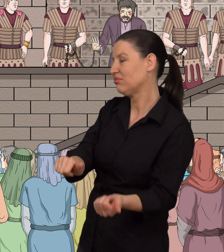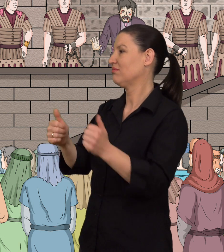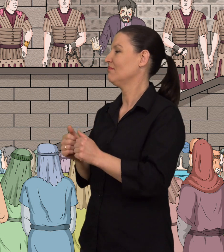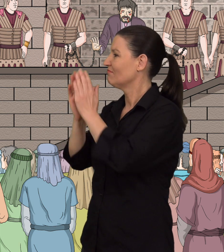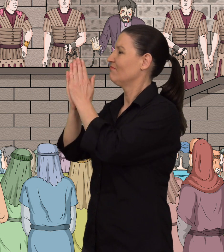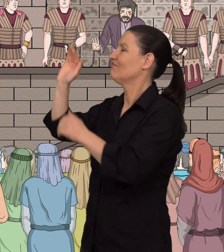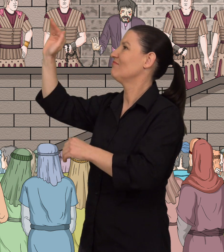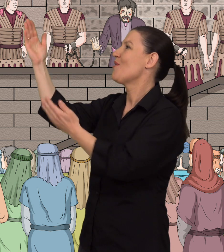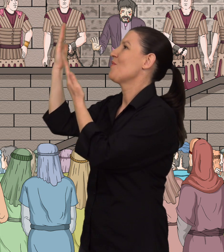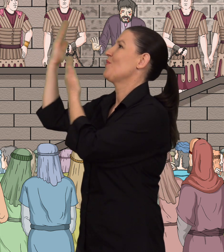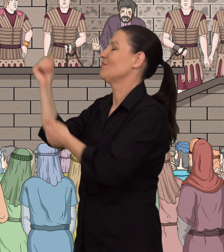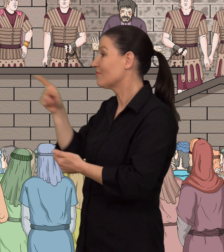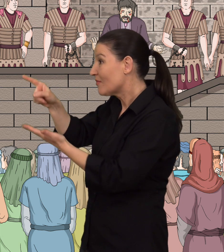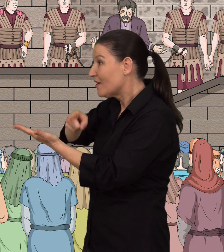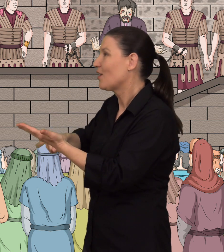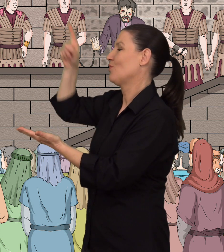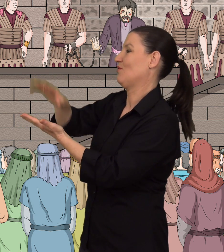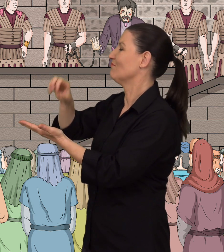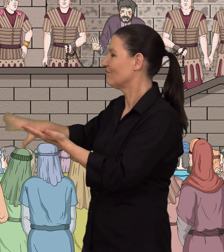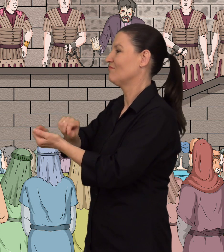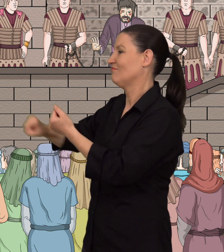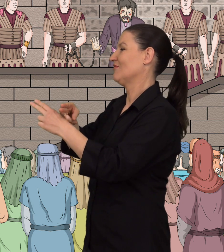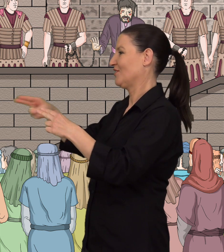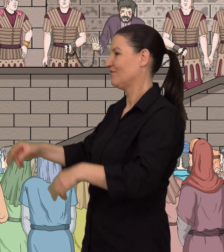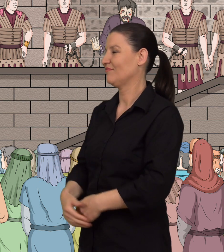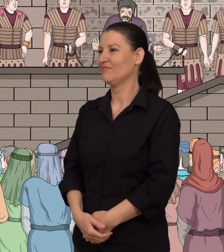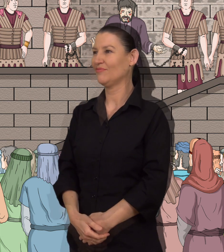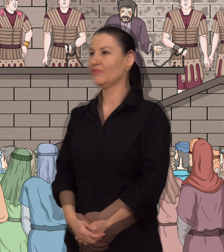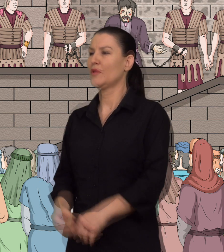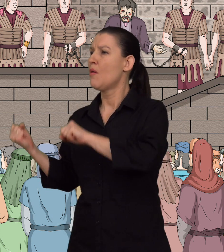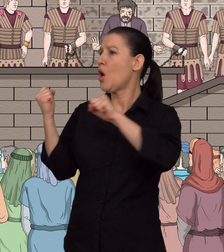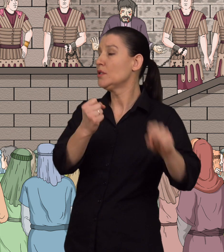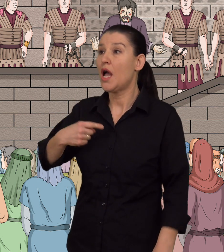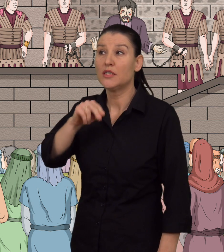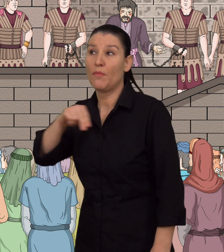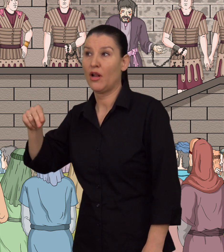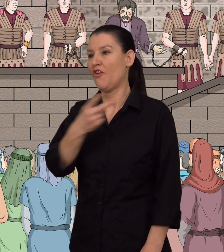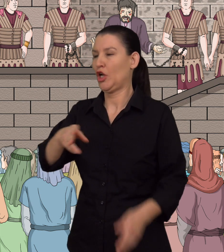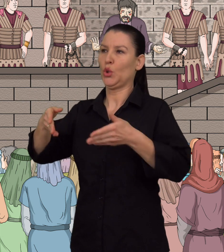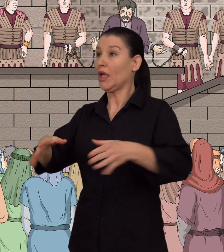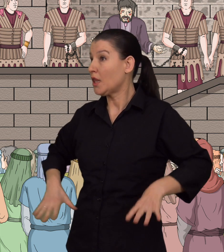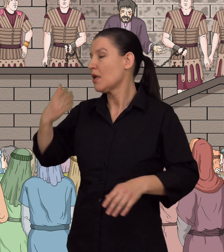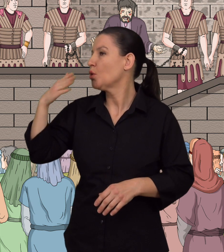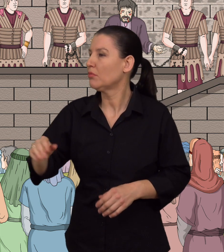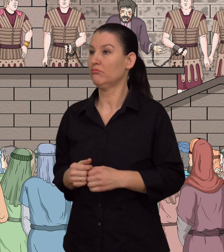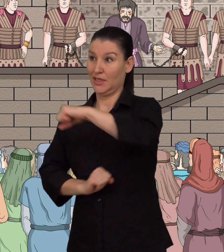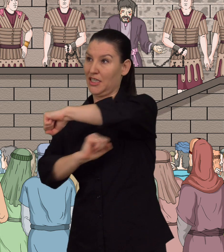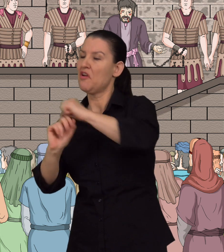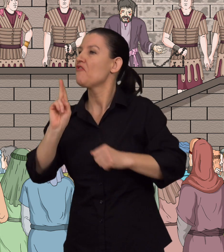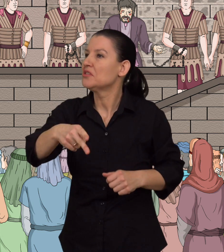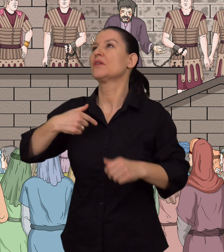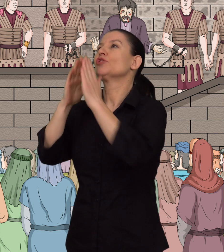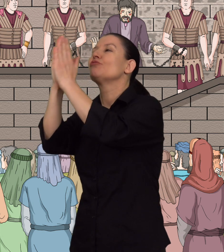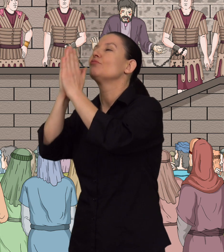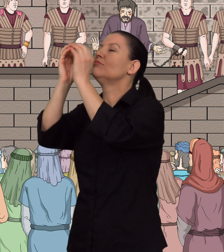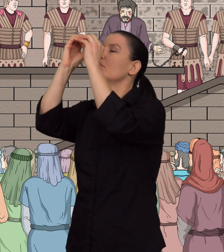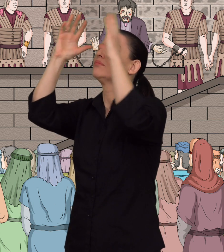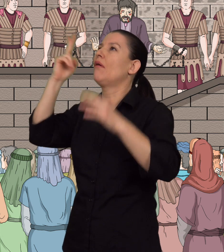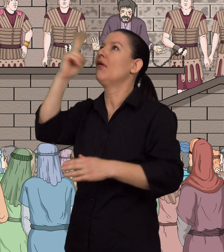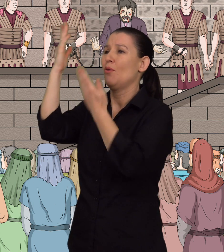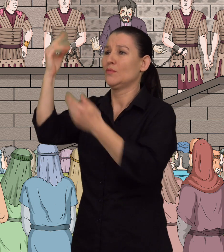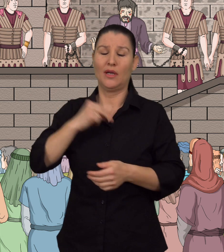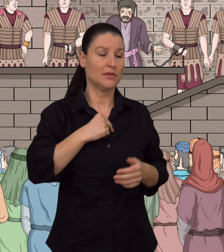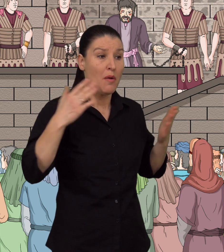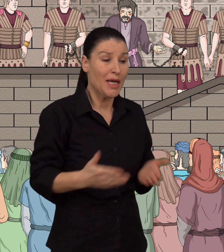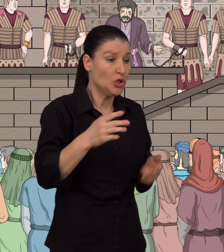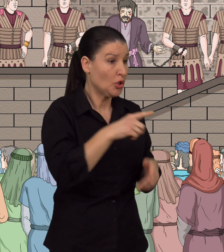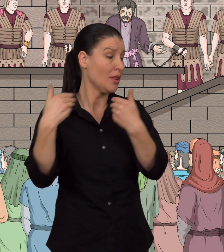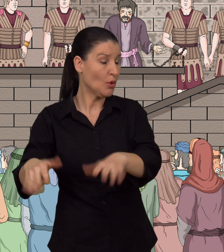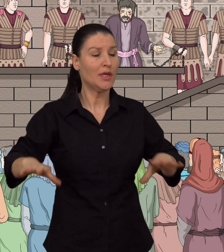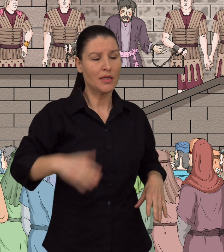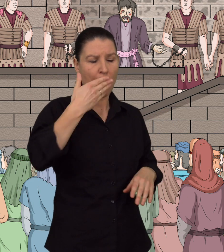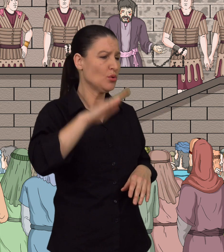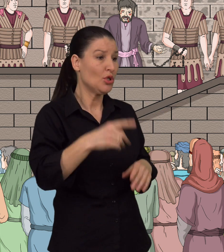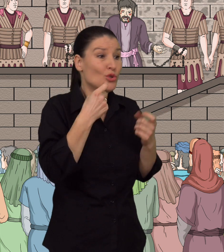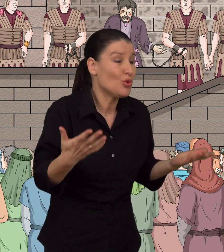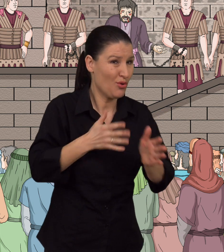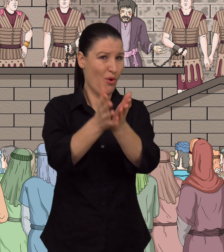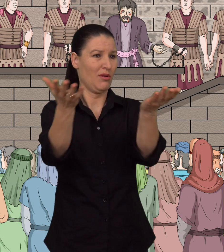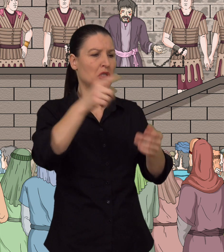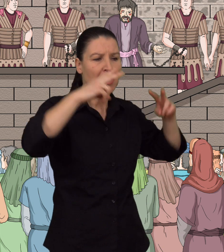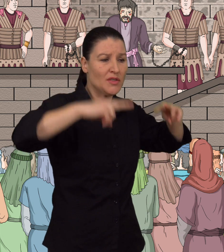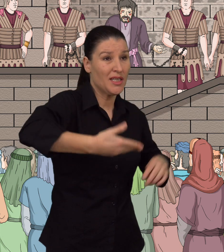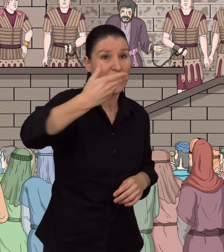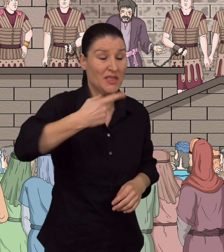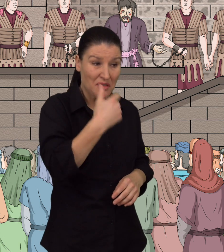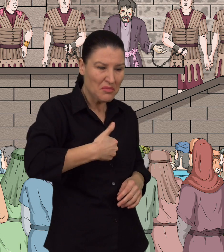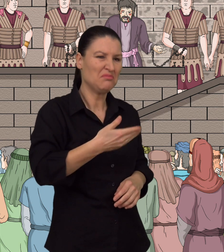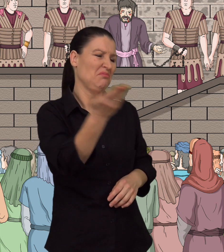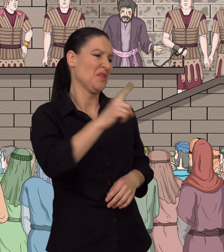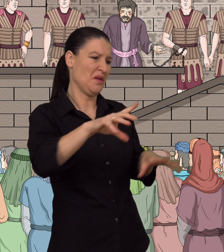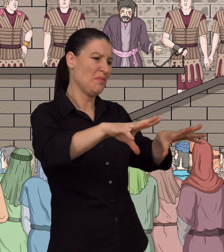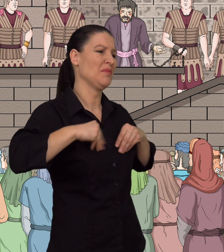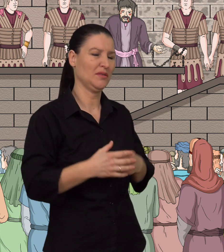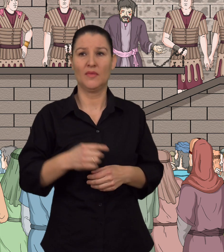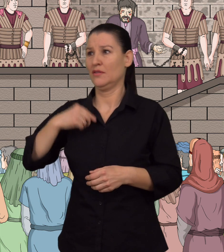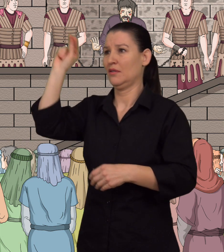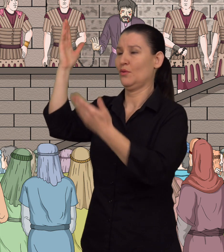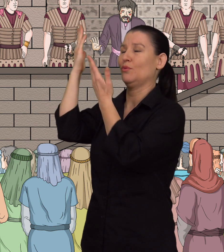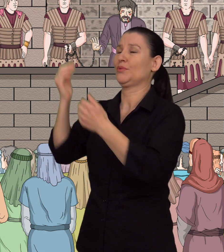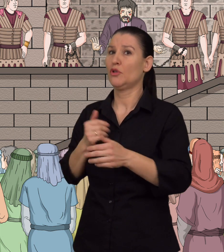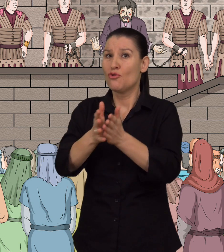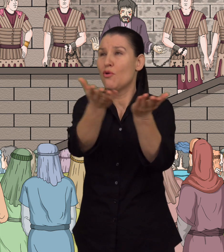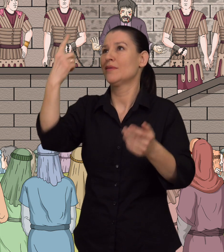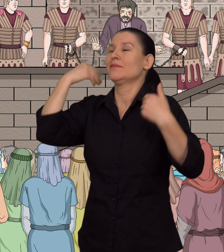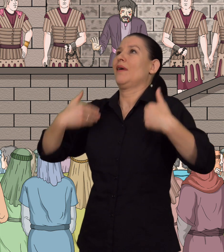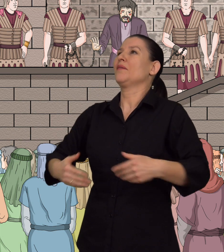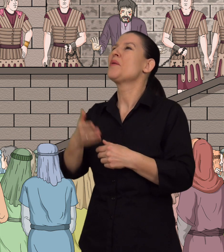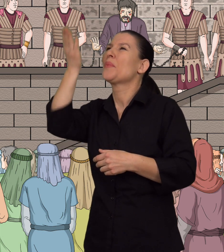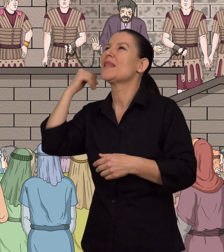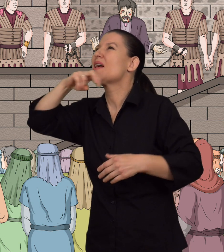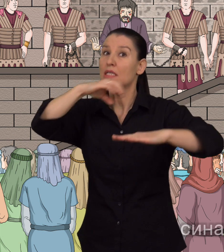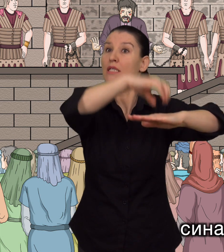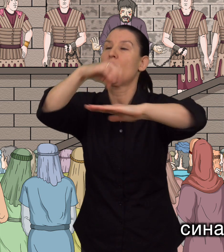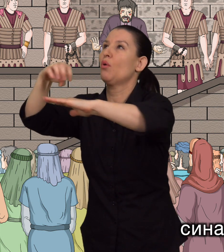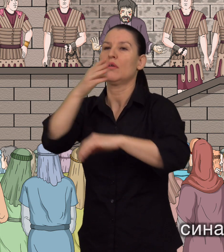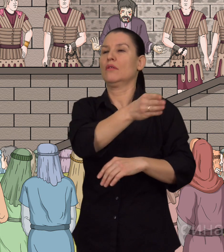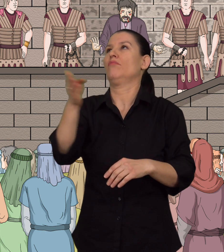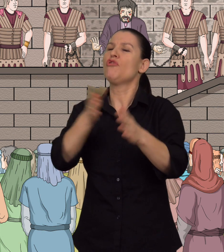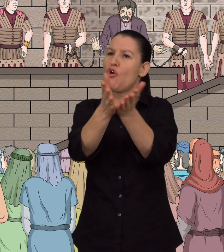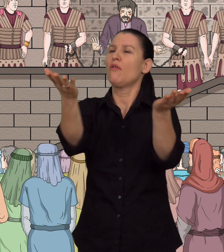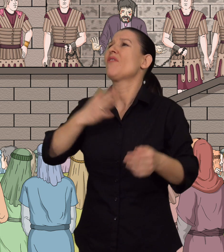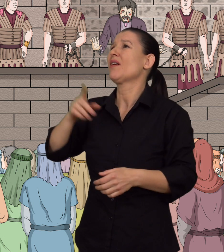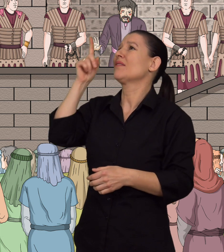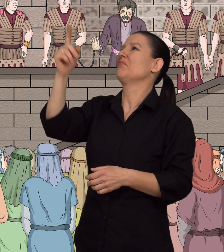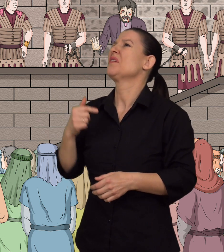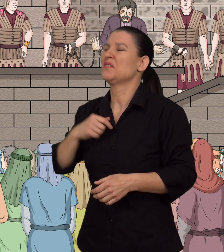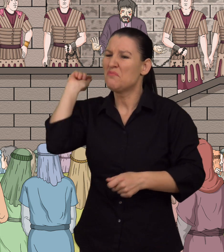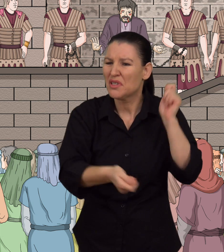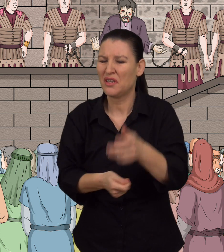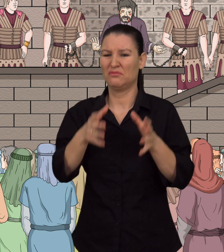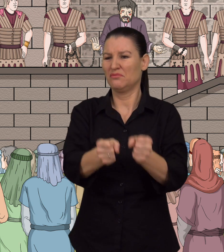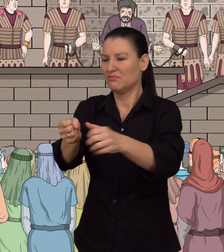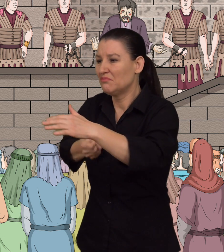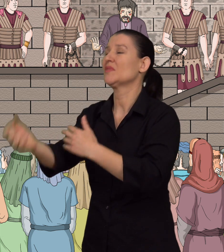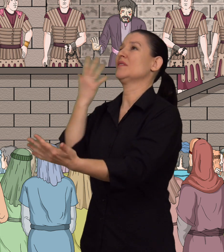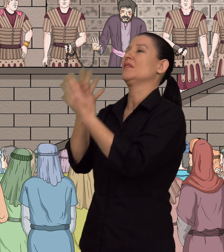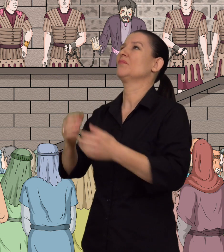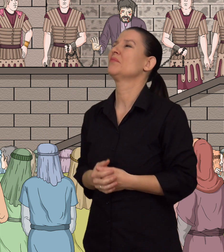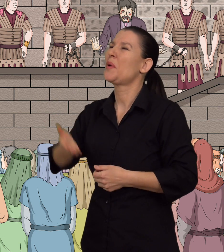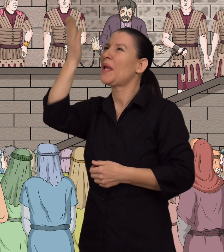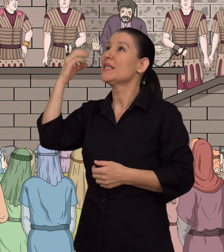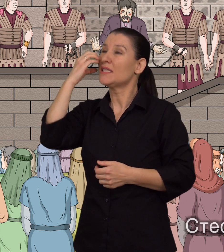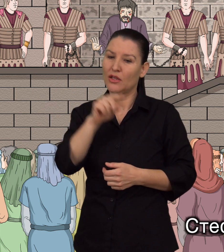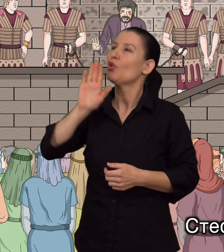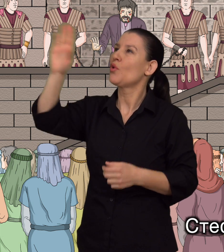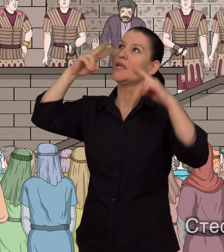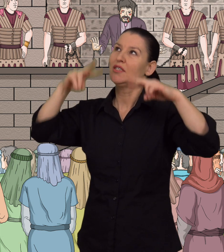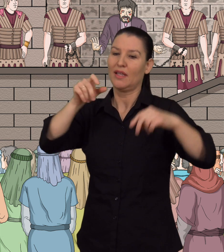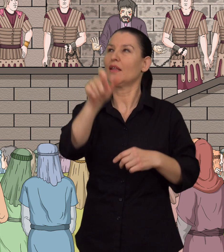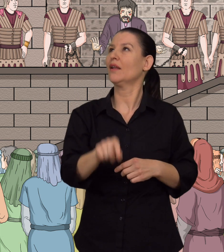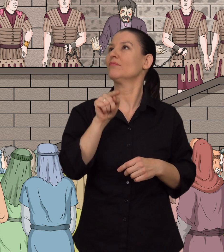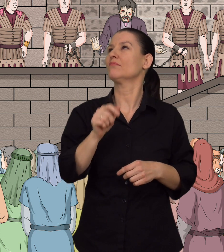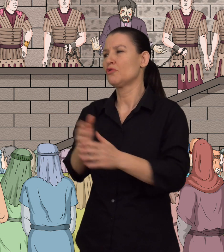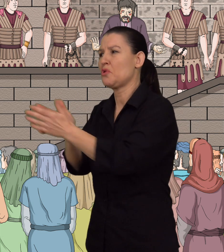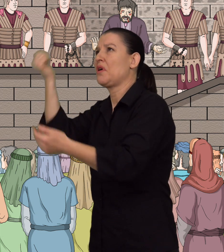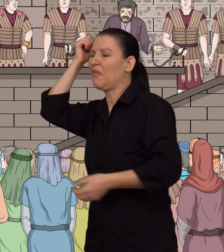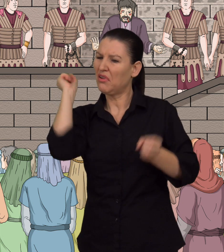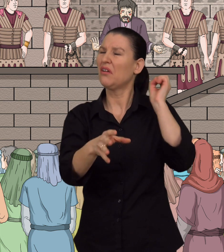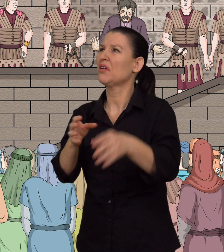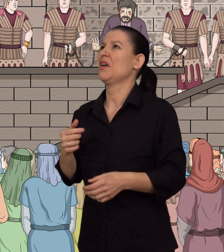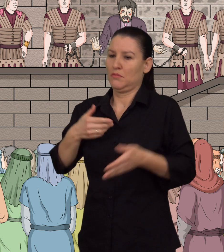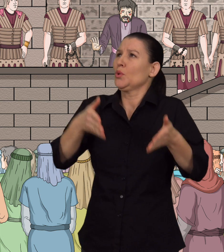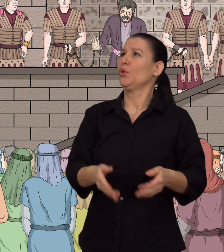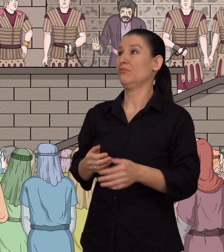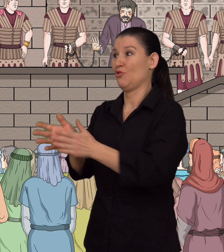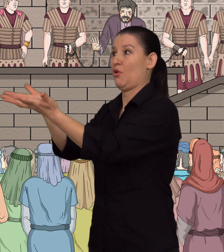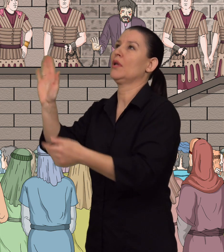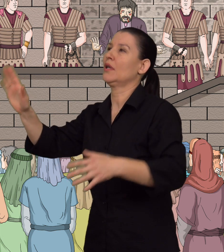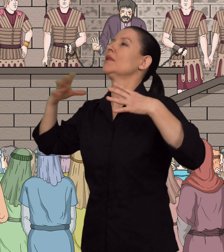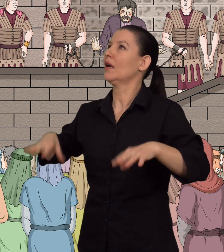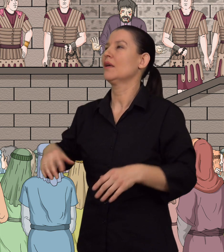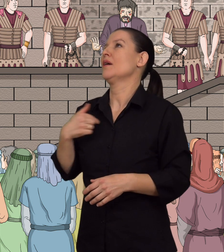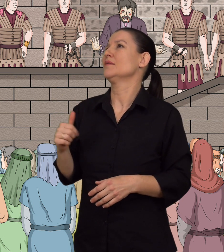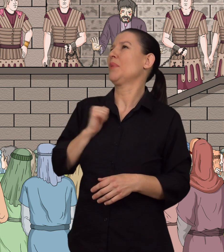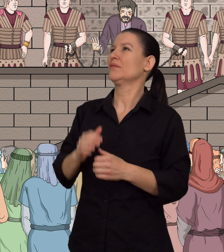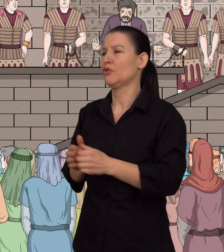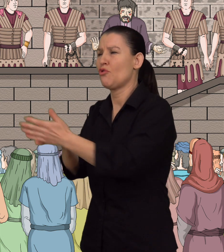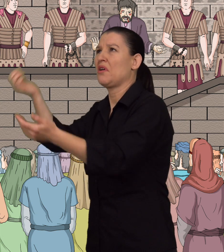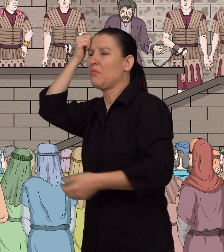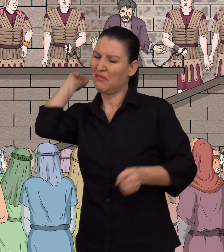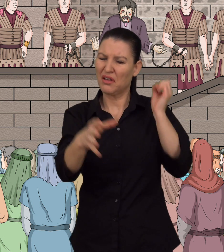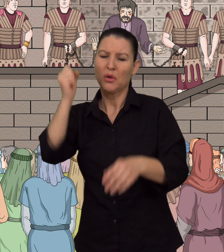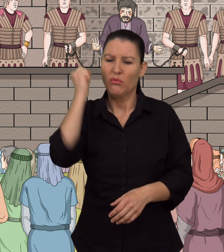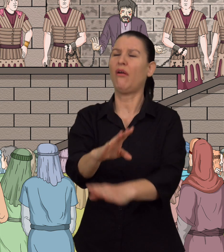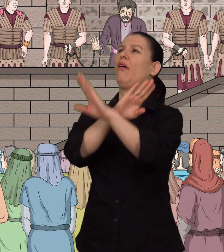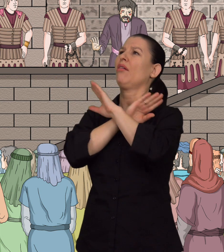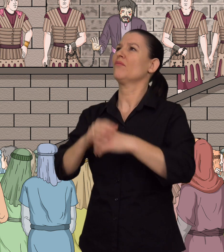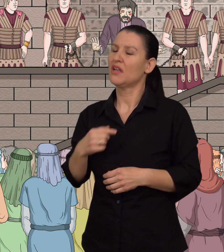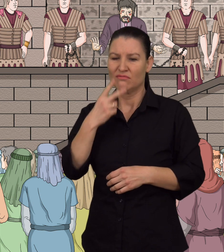Later, when I had returned to Jerusalem and was praying at the temple, I fell into a trance and saw the Lord saying to me, ‘Hurry! Leave Jerusalem quickly, because the people here will not accept your testimony about Me.’ ‘Lord,’ I answered, ‘they know very well that in one synagogue after another I imprisoned and beat those who believed in You.